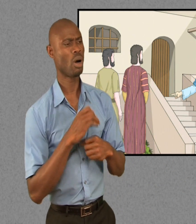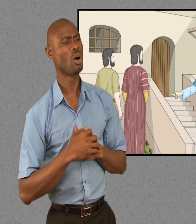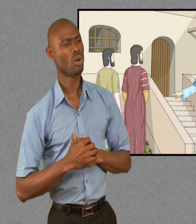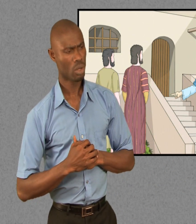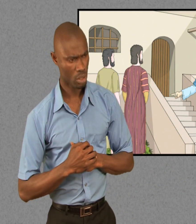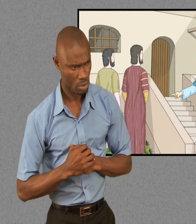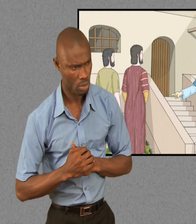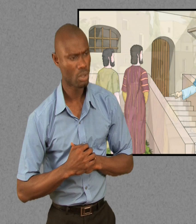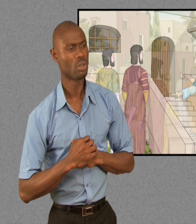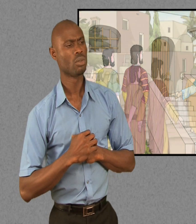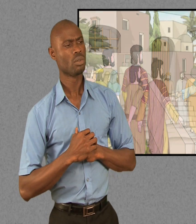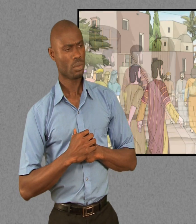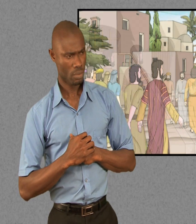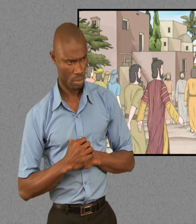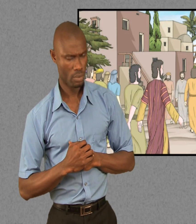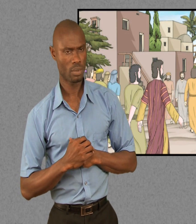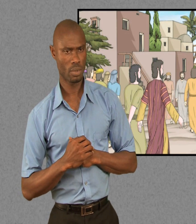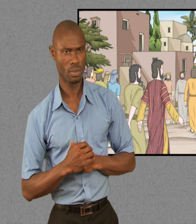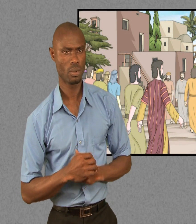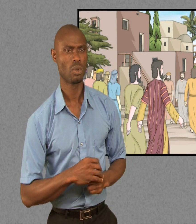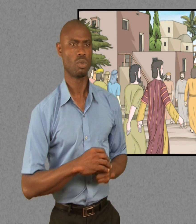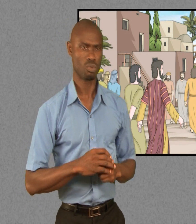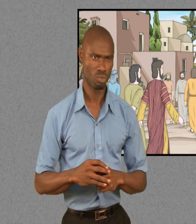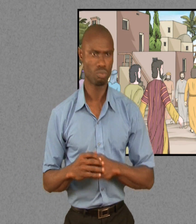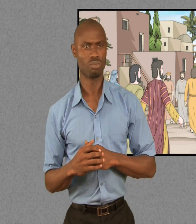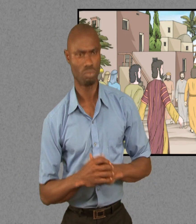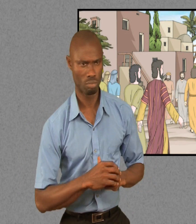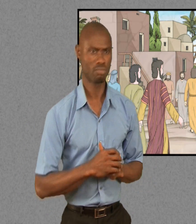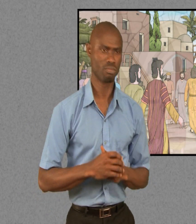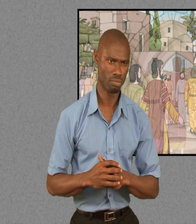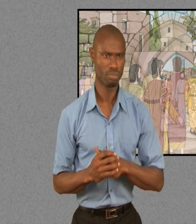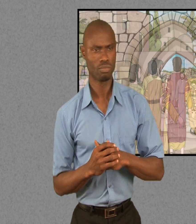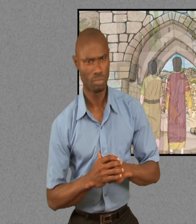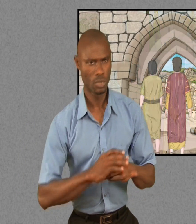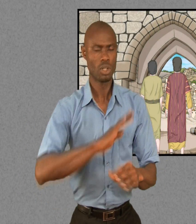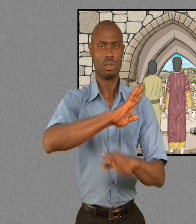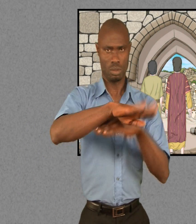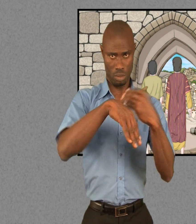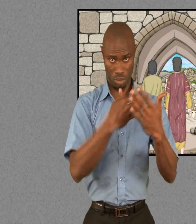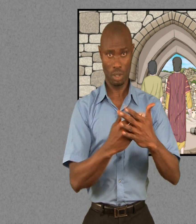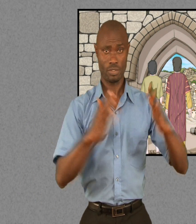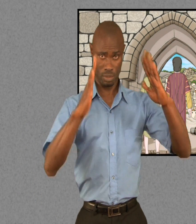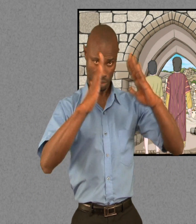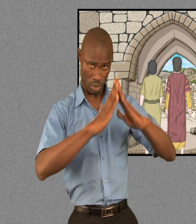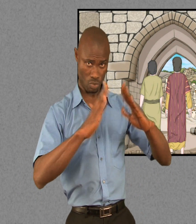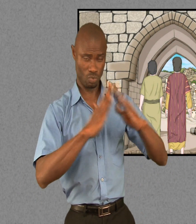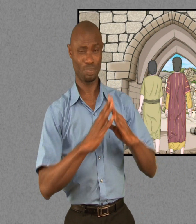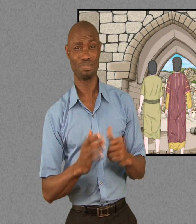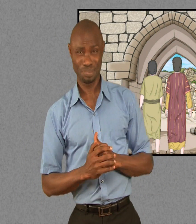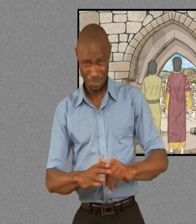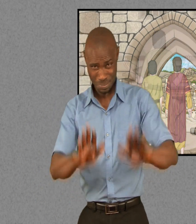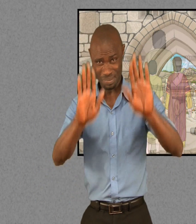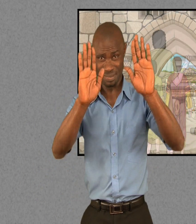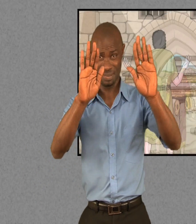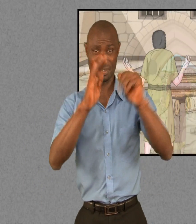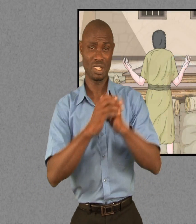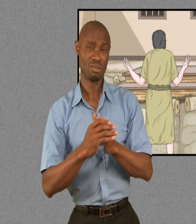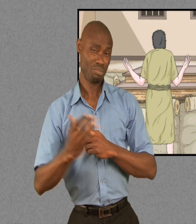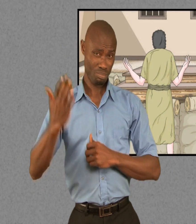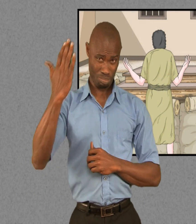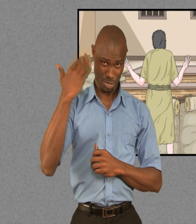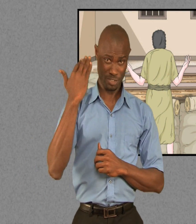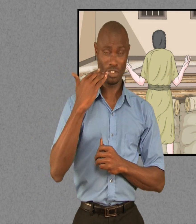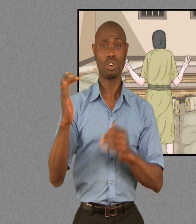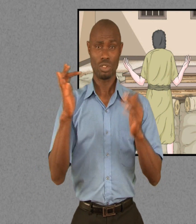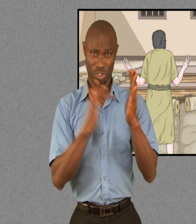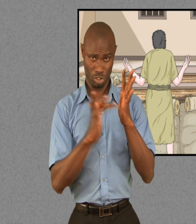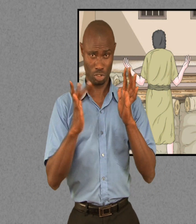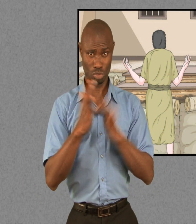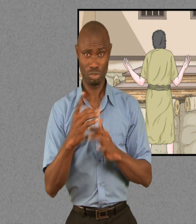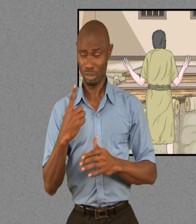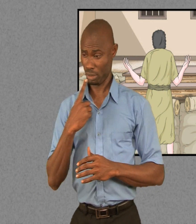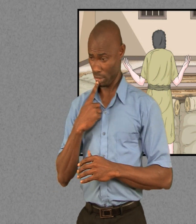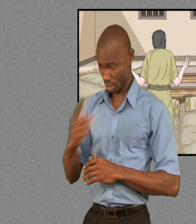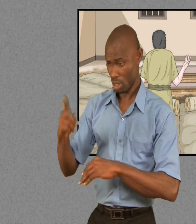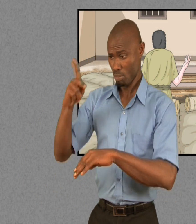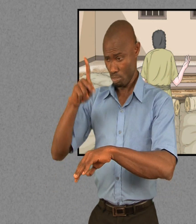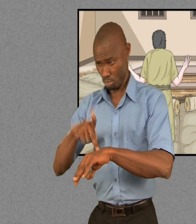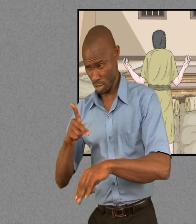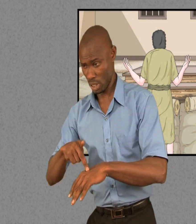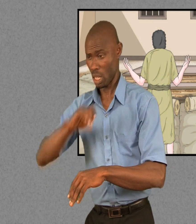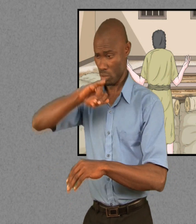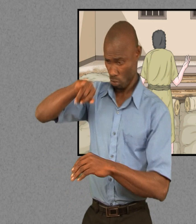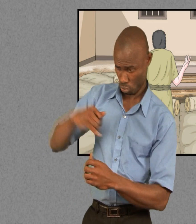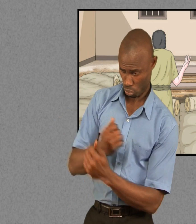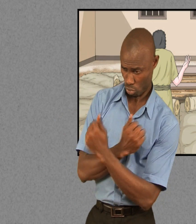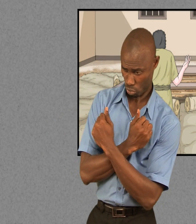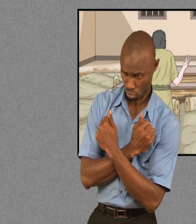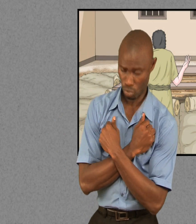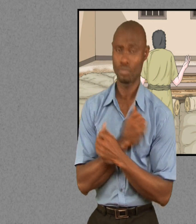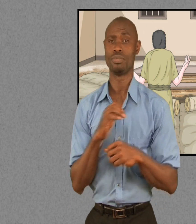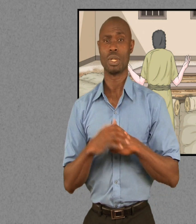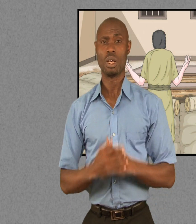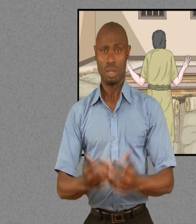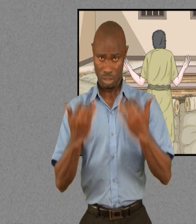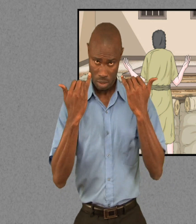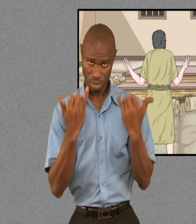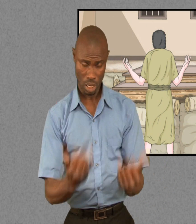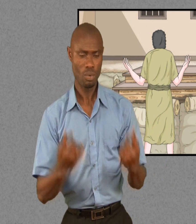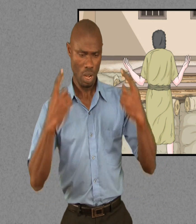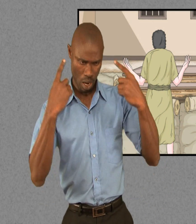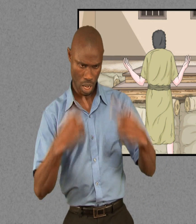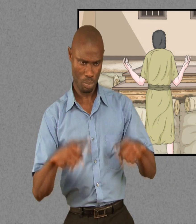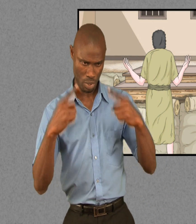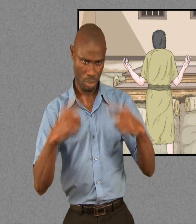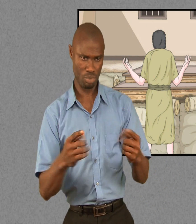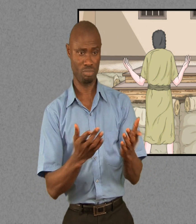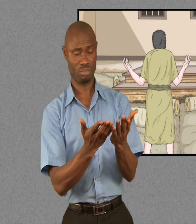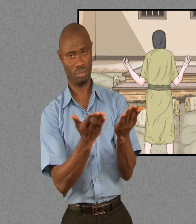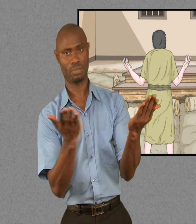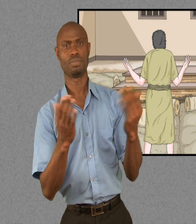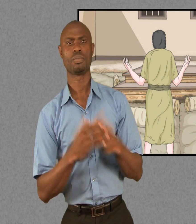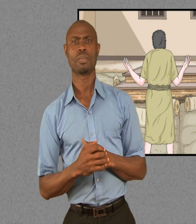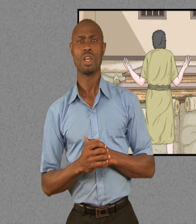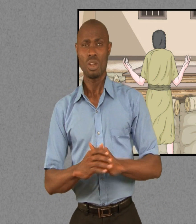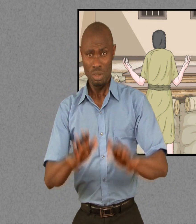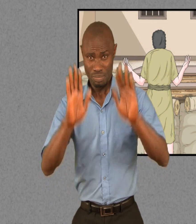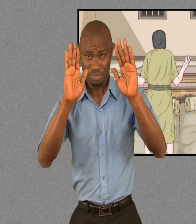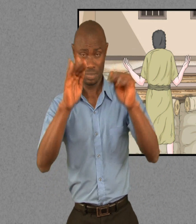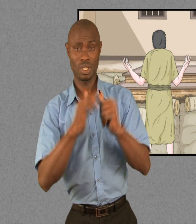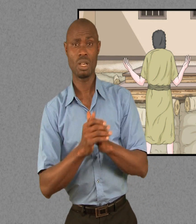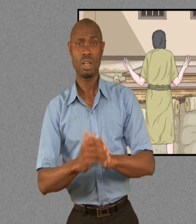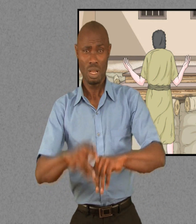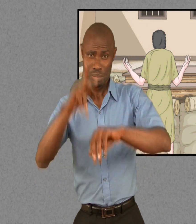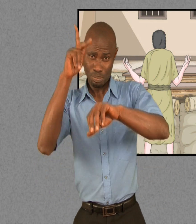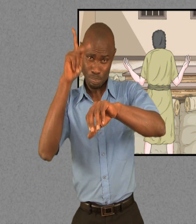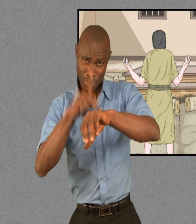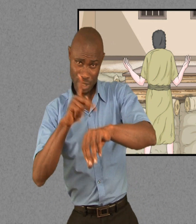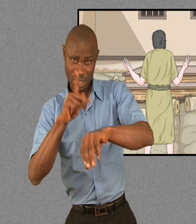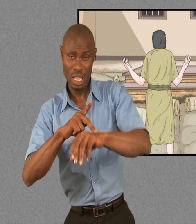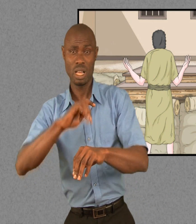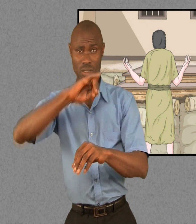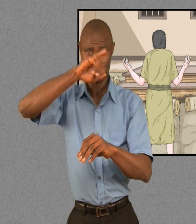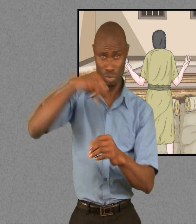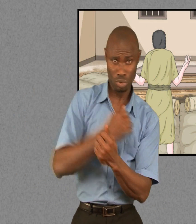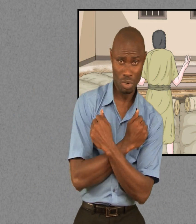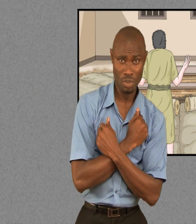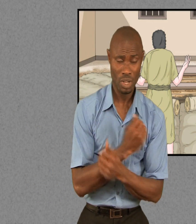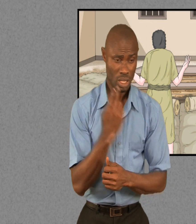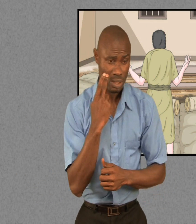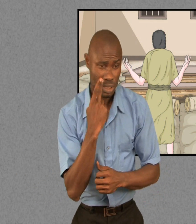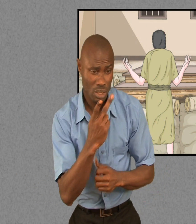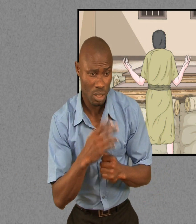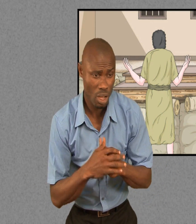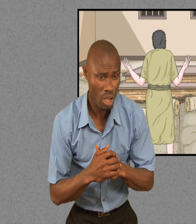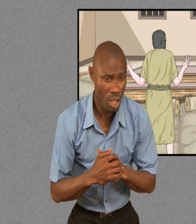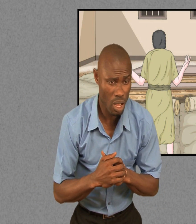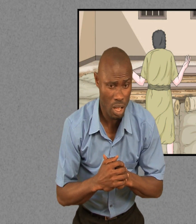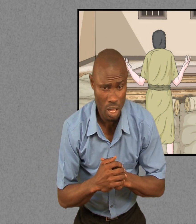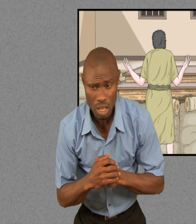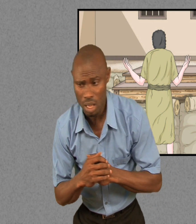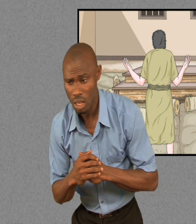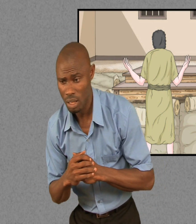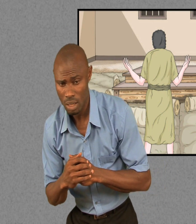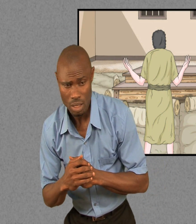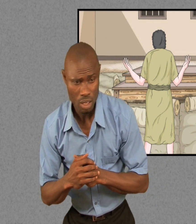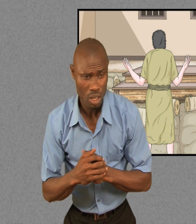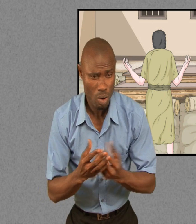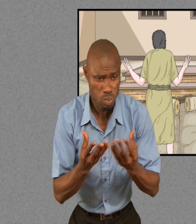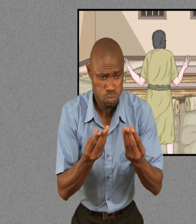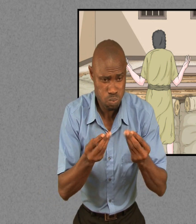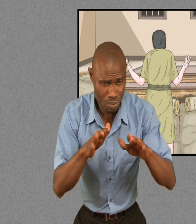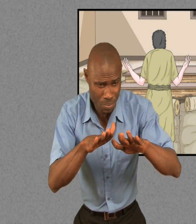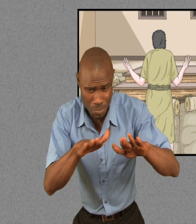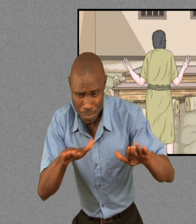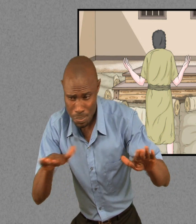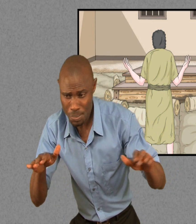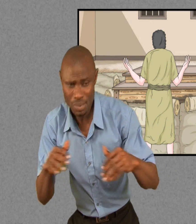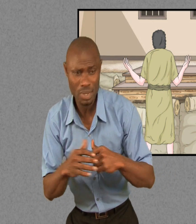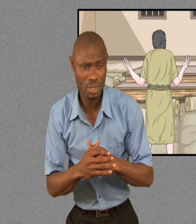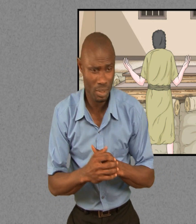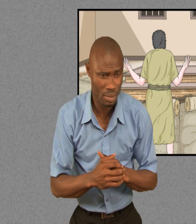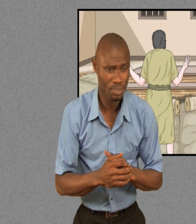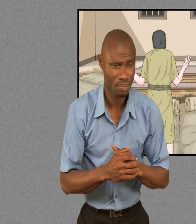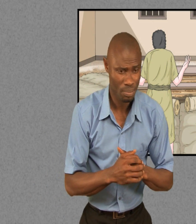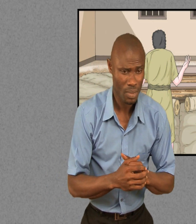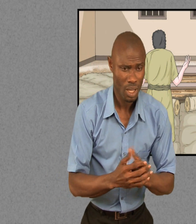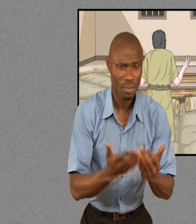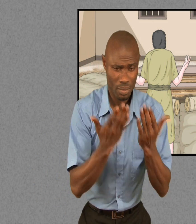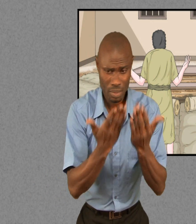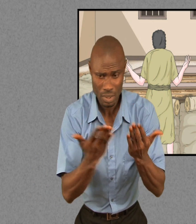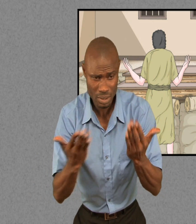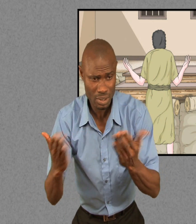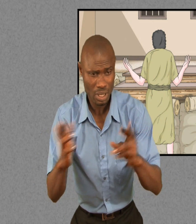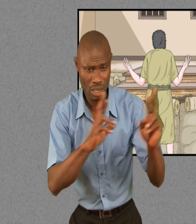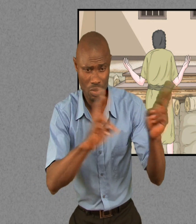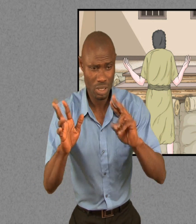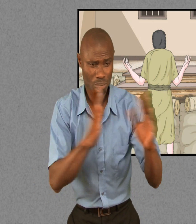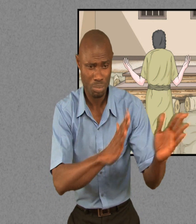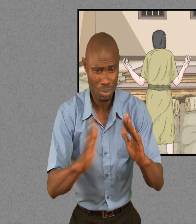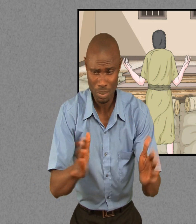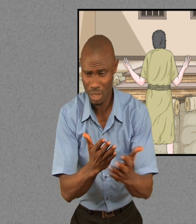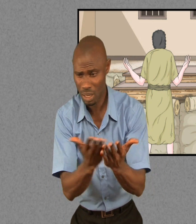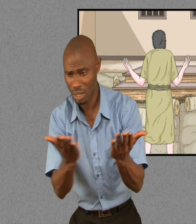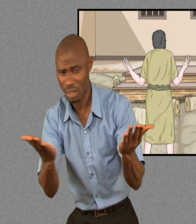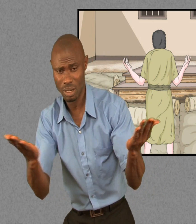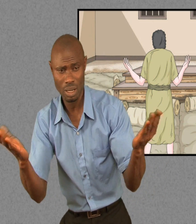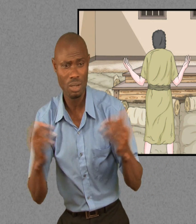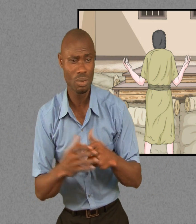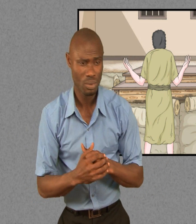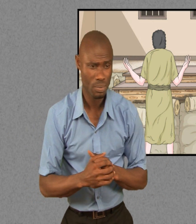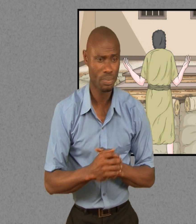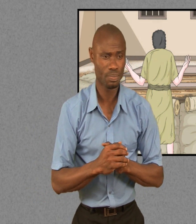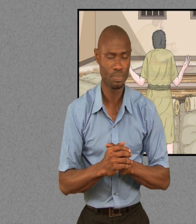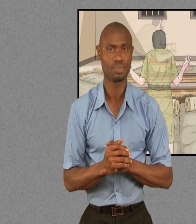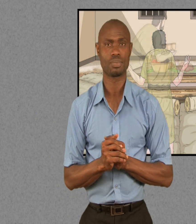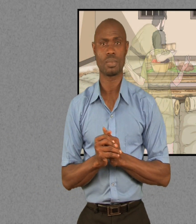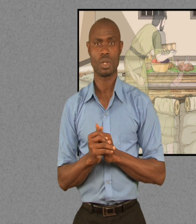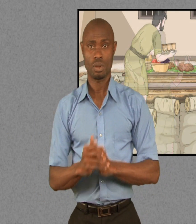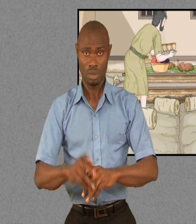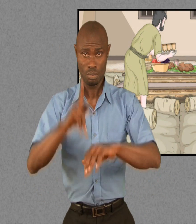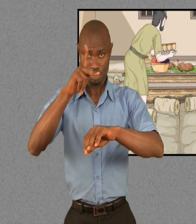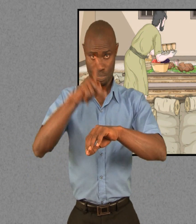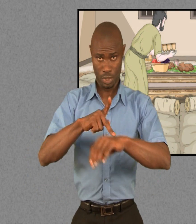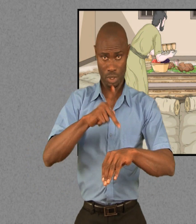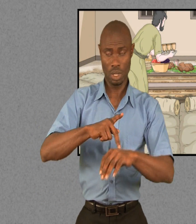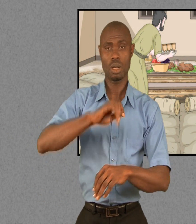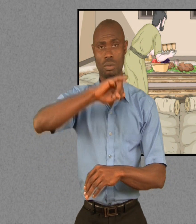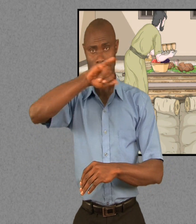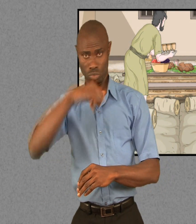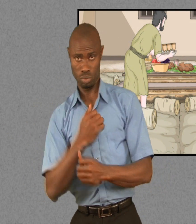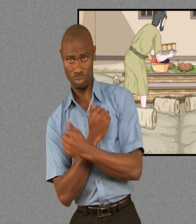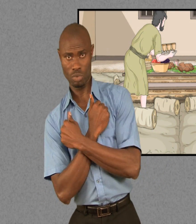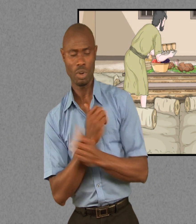So they went and found it just as Jesus had told them.